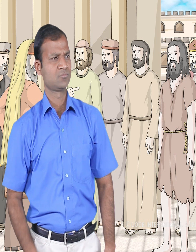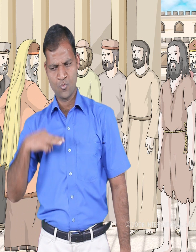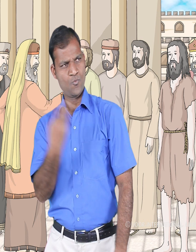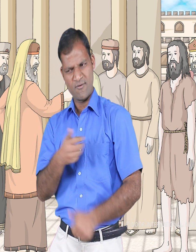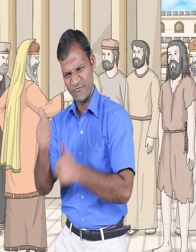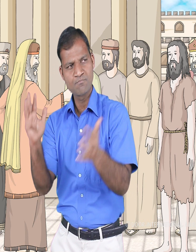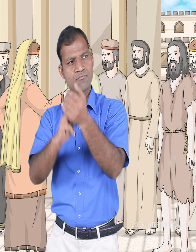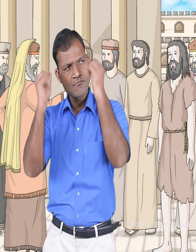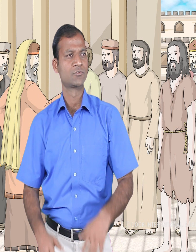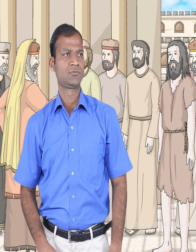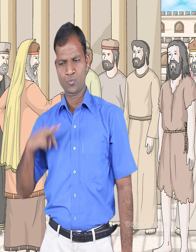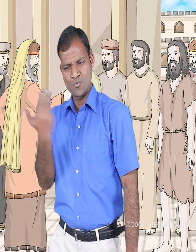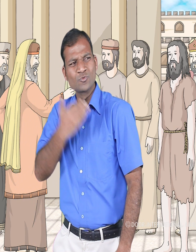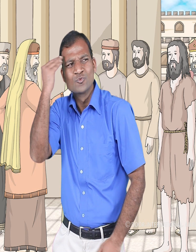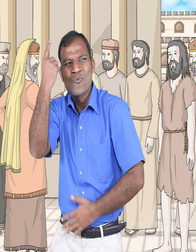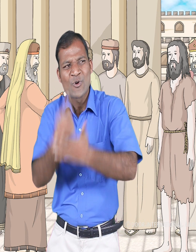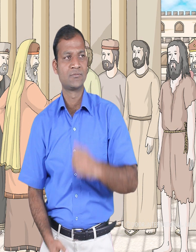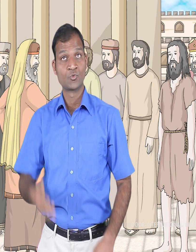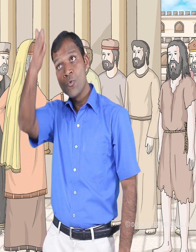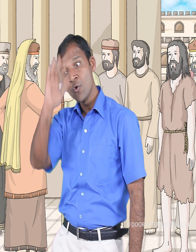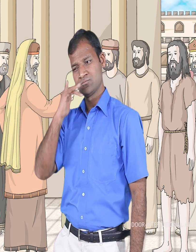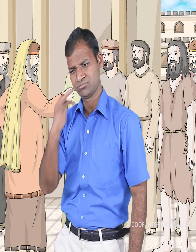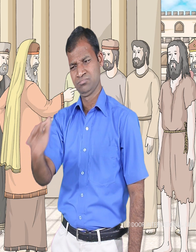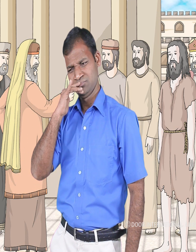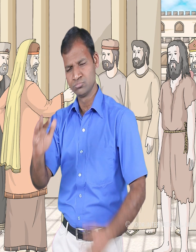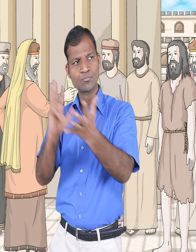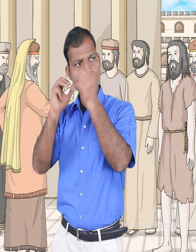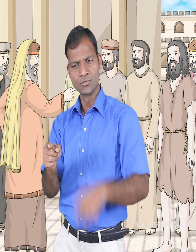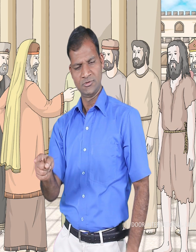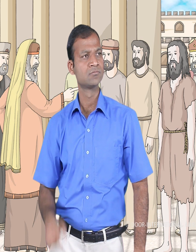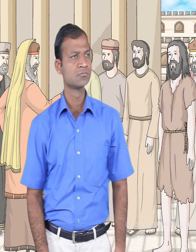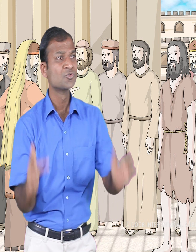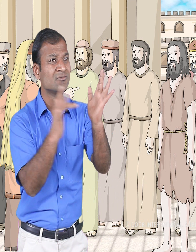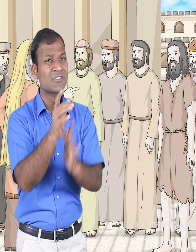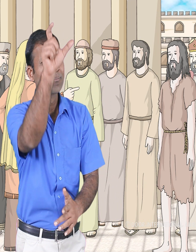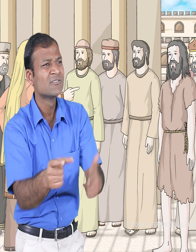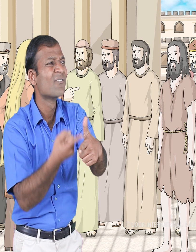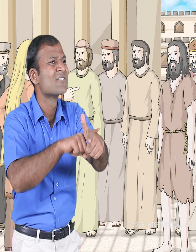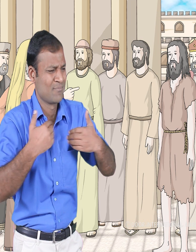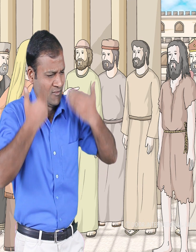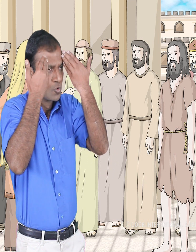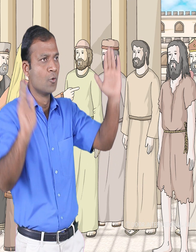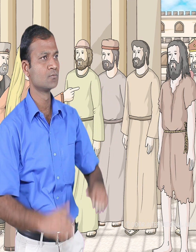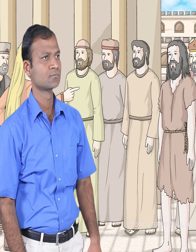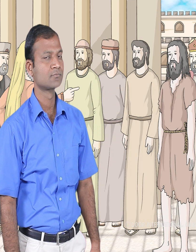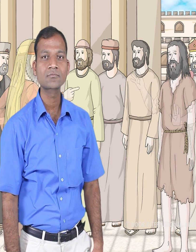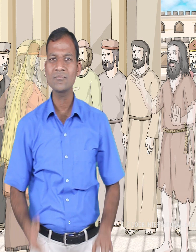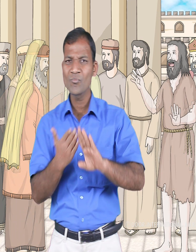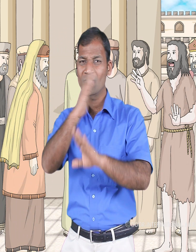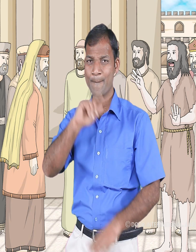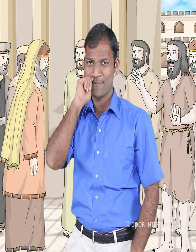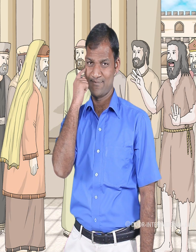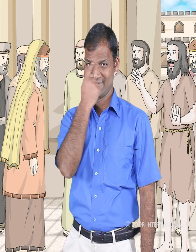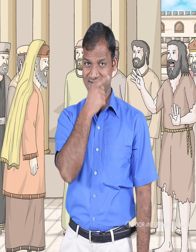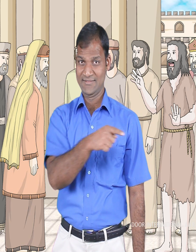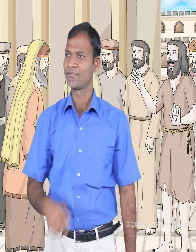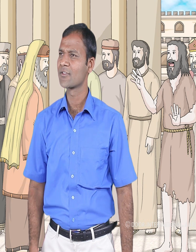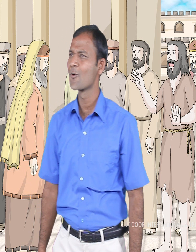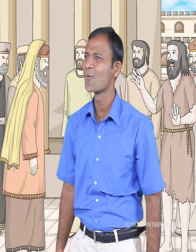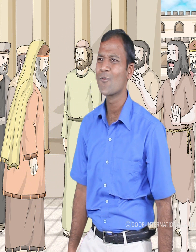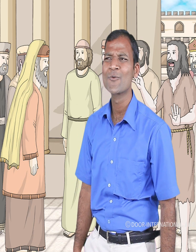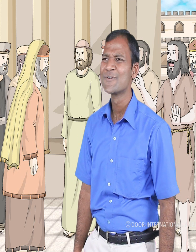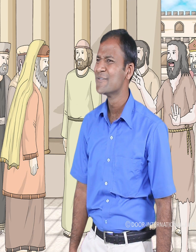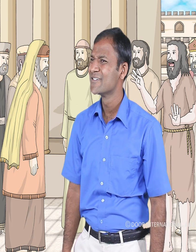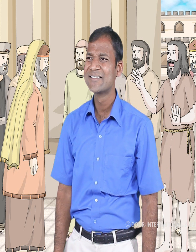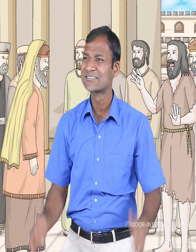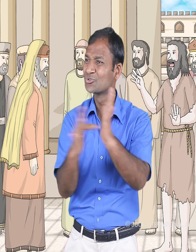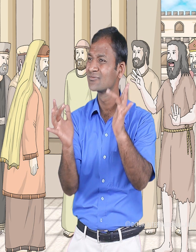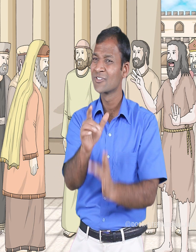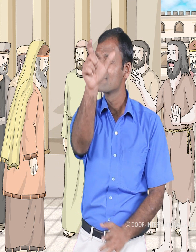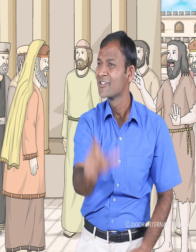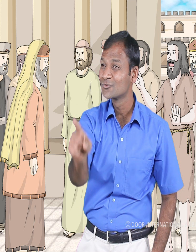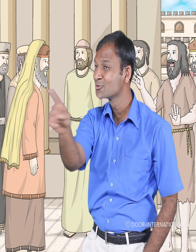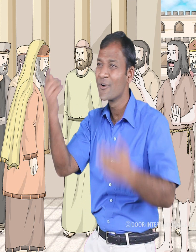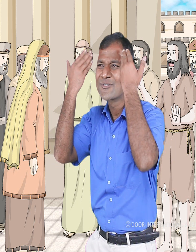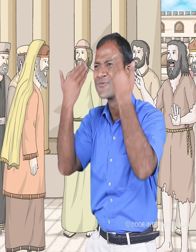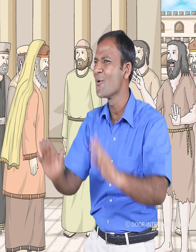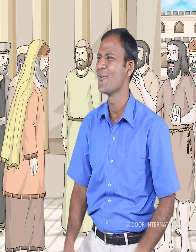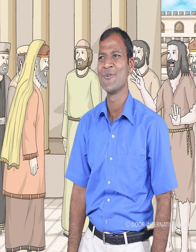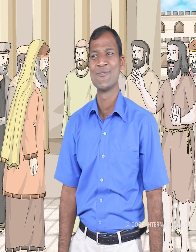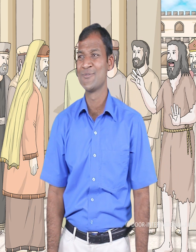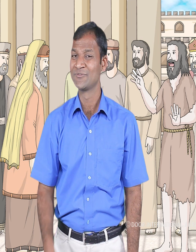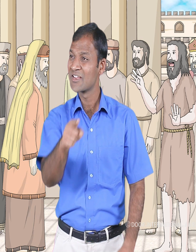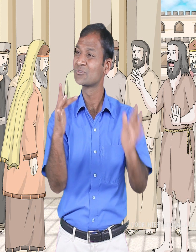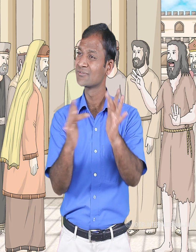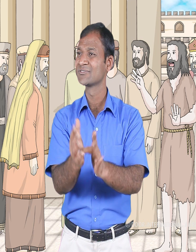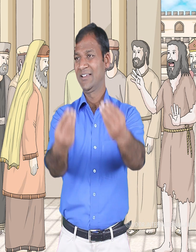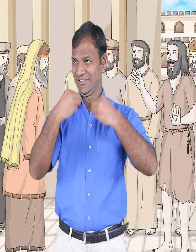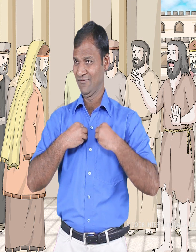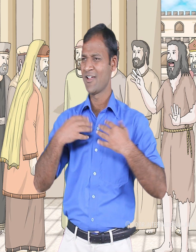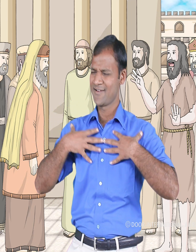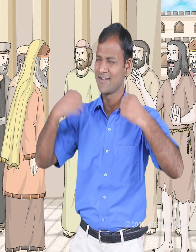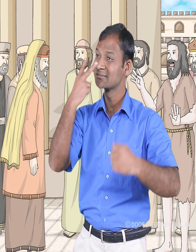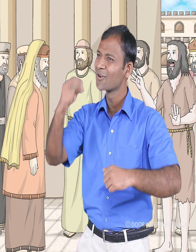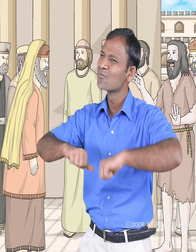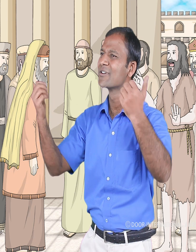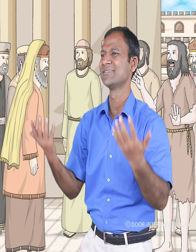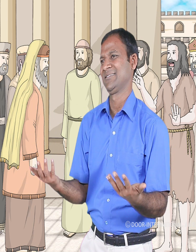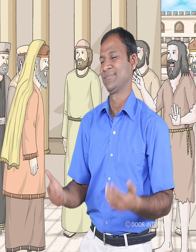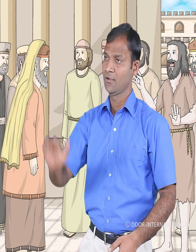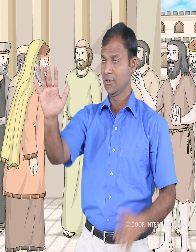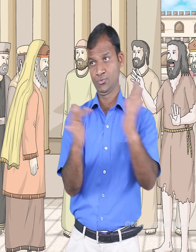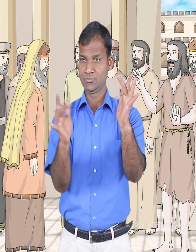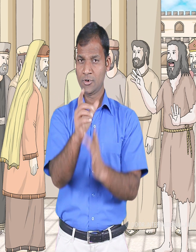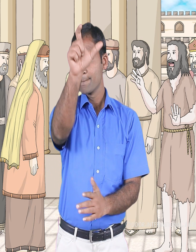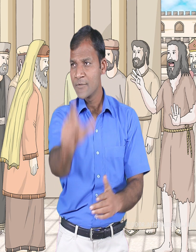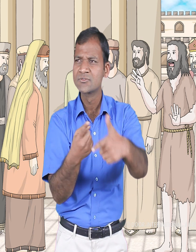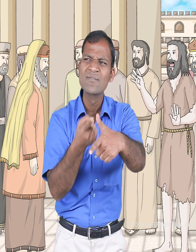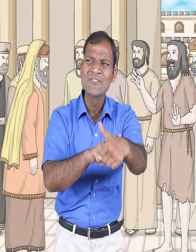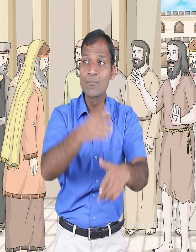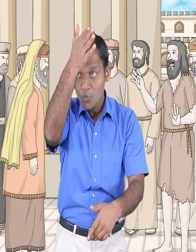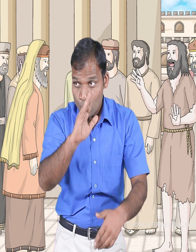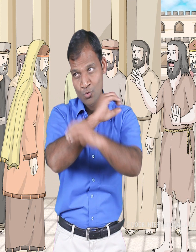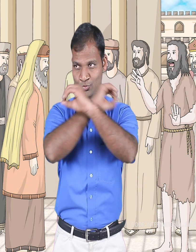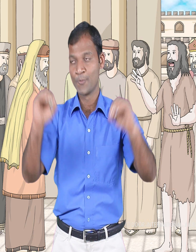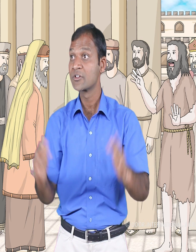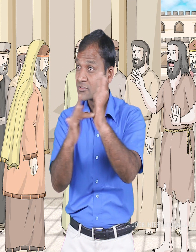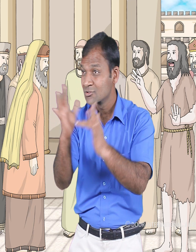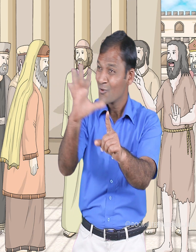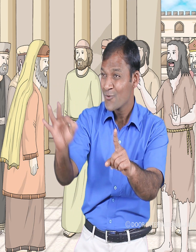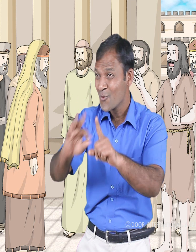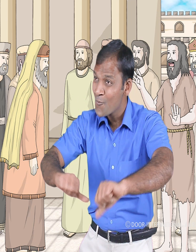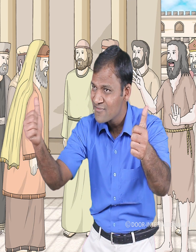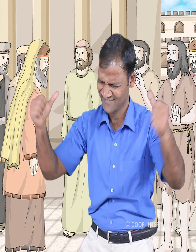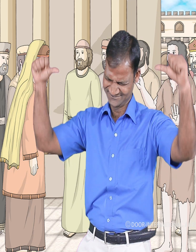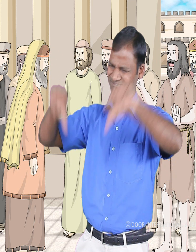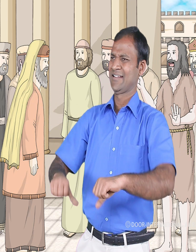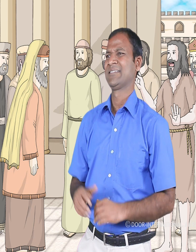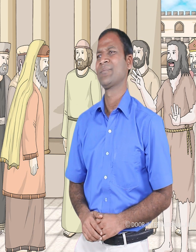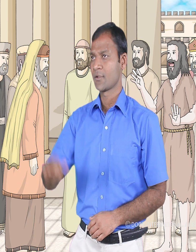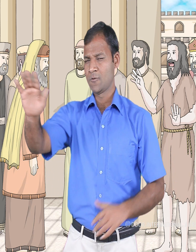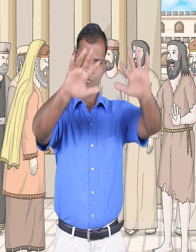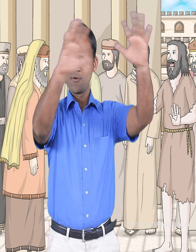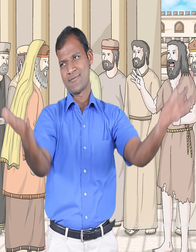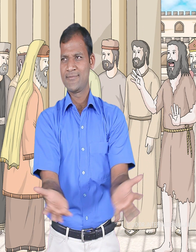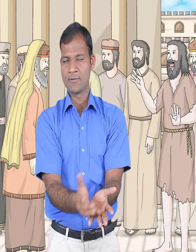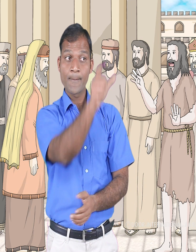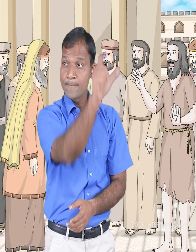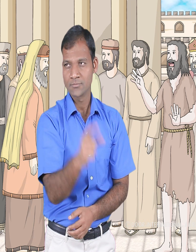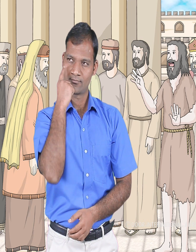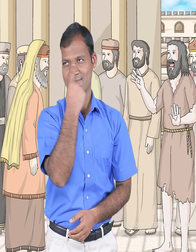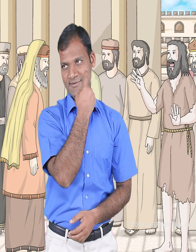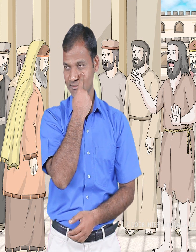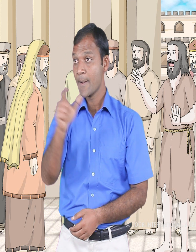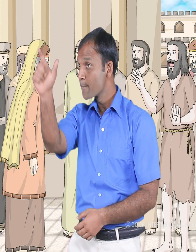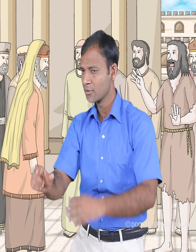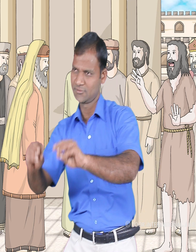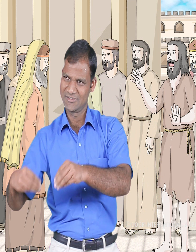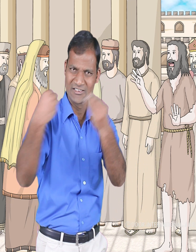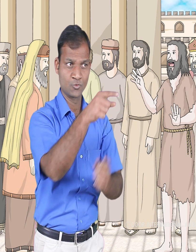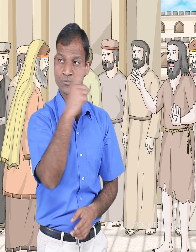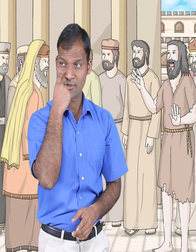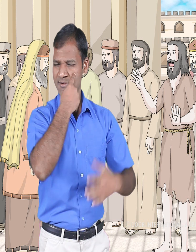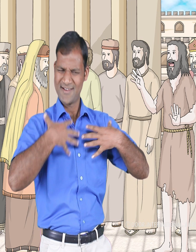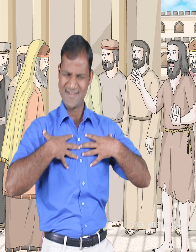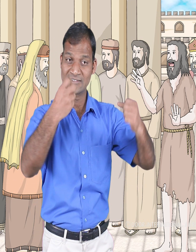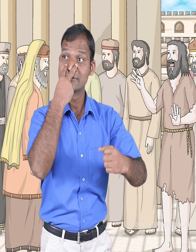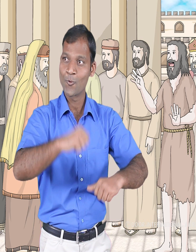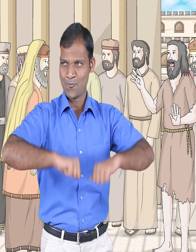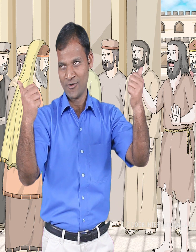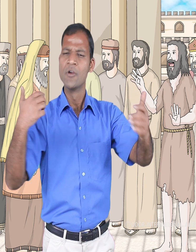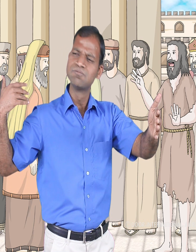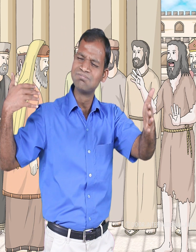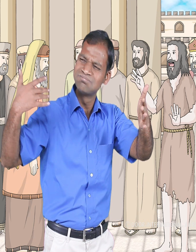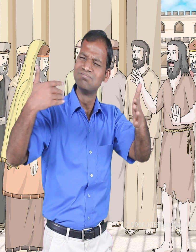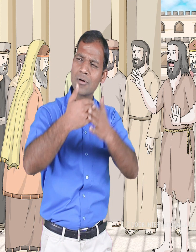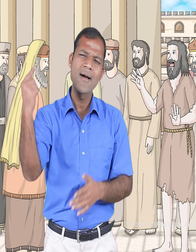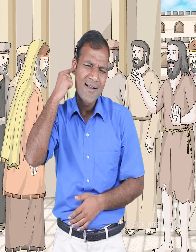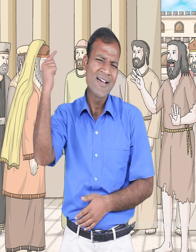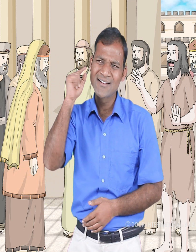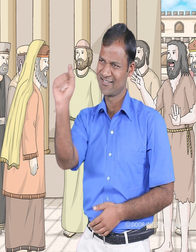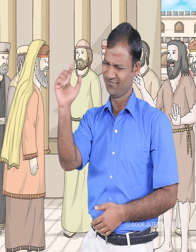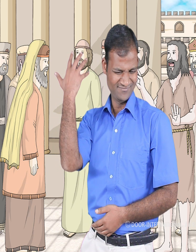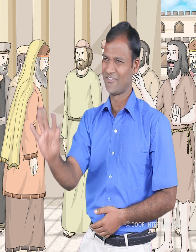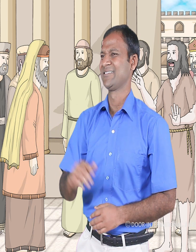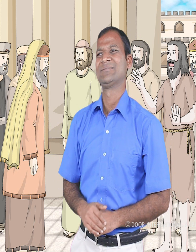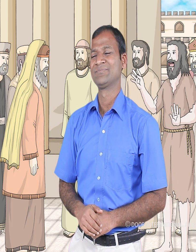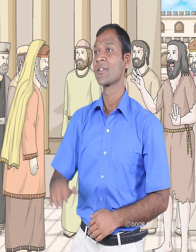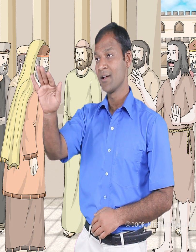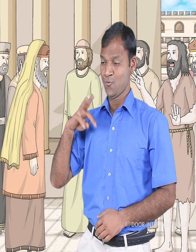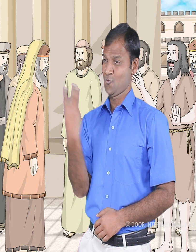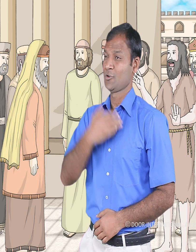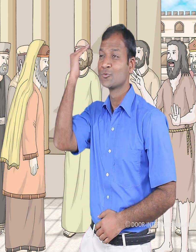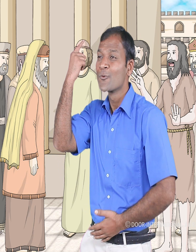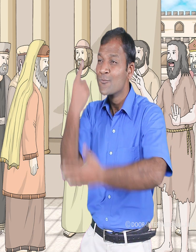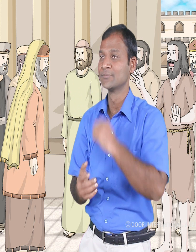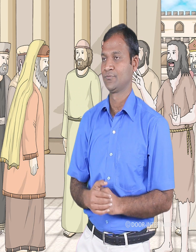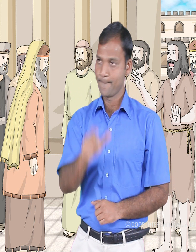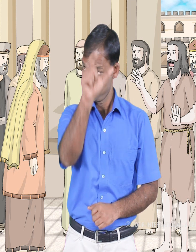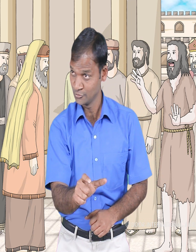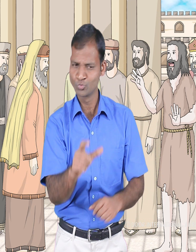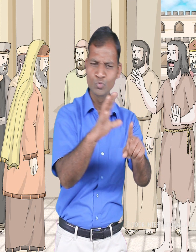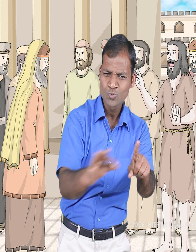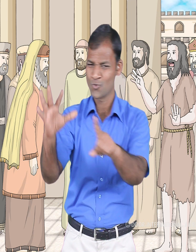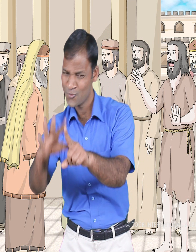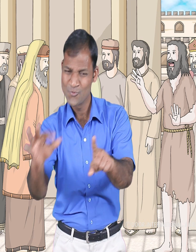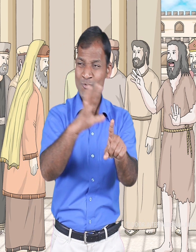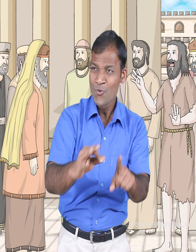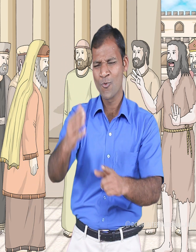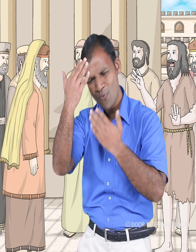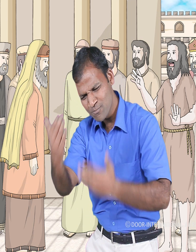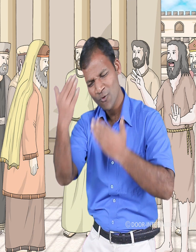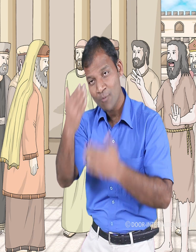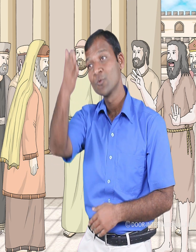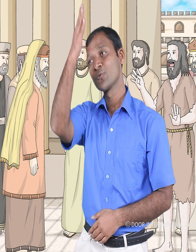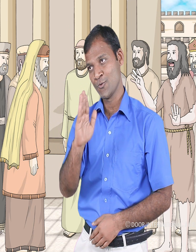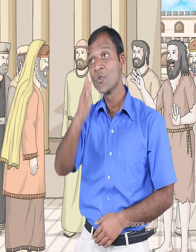We know that God spoke to Moses, but we do not know where this man is from.” “That is remarkable indeed!” the man said. “You do not know where He is from, and yet He opened my eyes. We know that God does not listen to sinners, but He does listen to the one who worships Him and does His will.